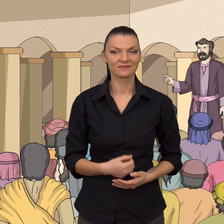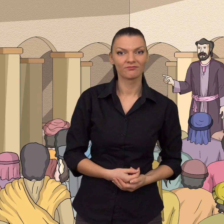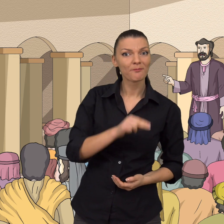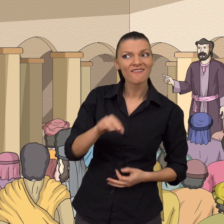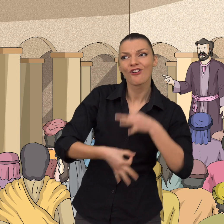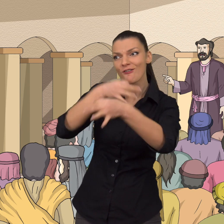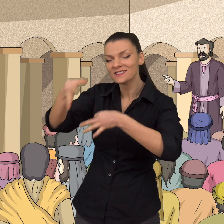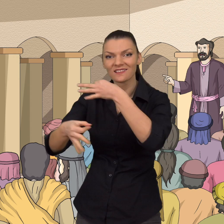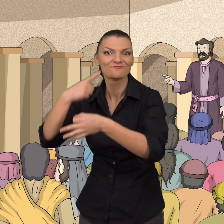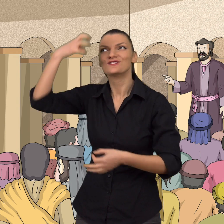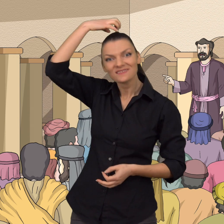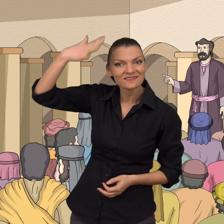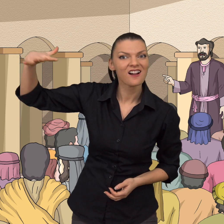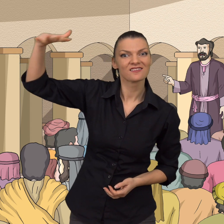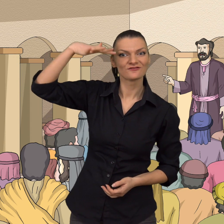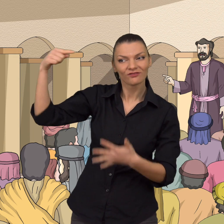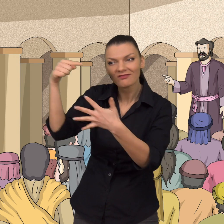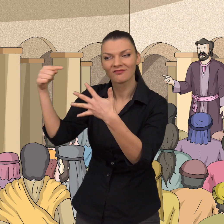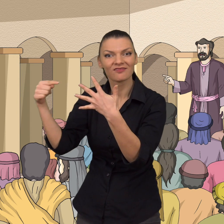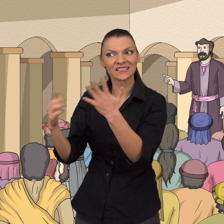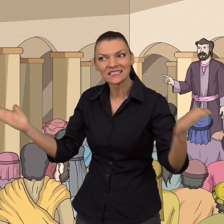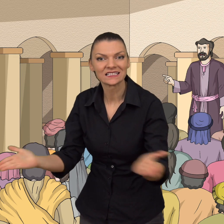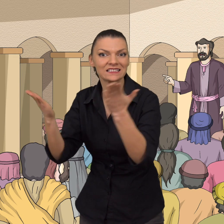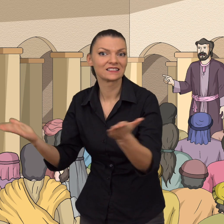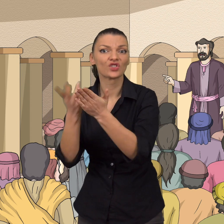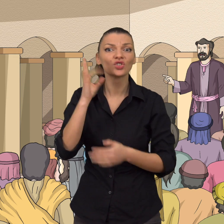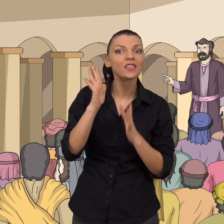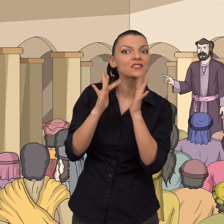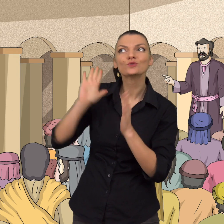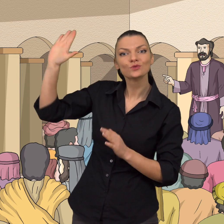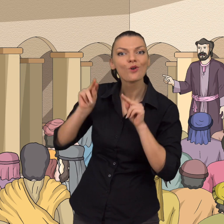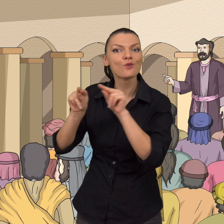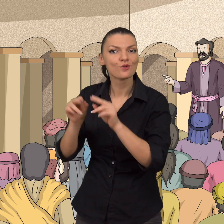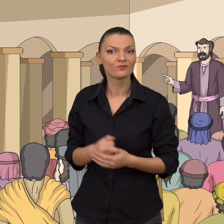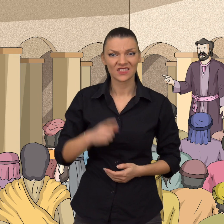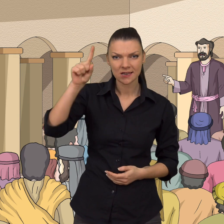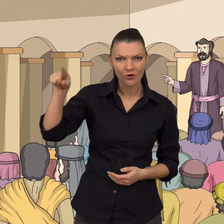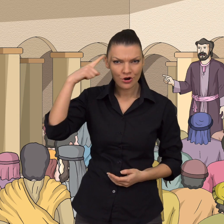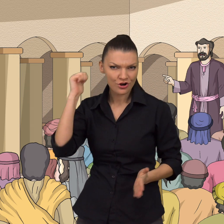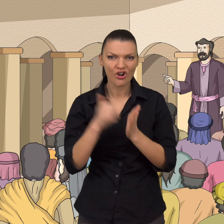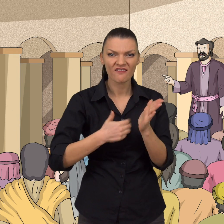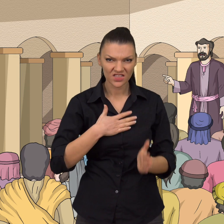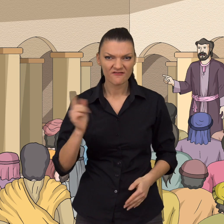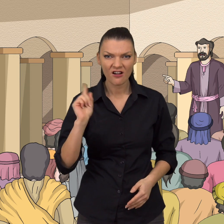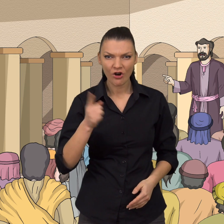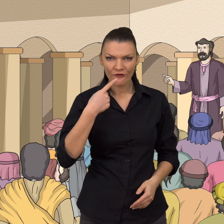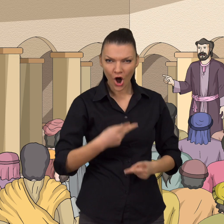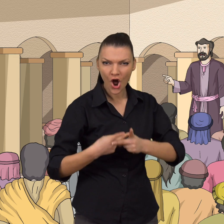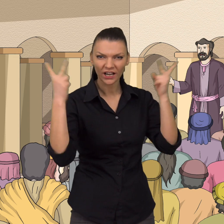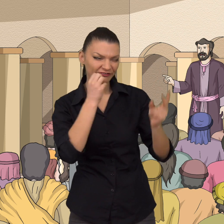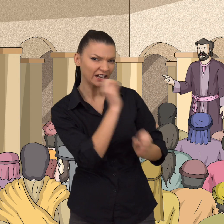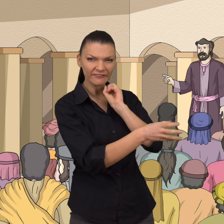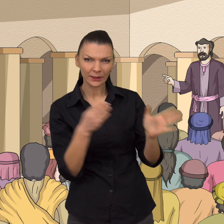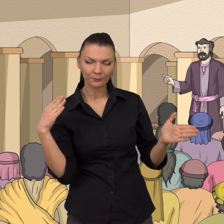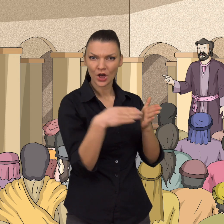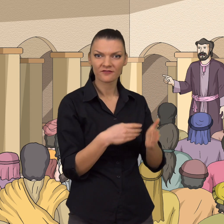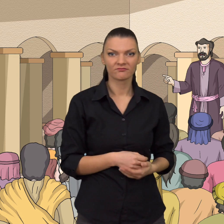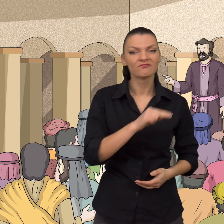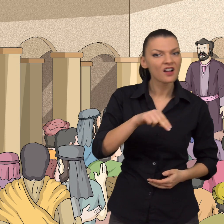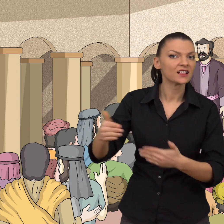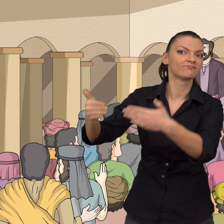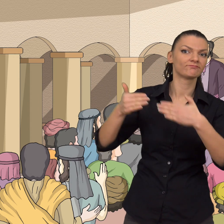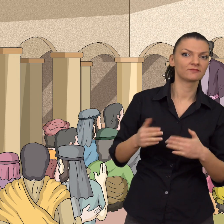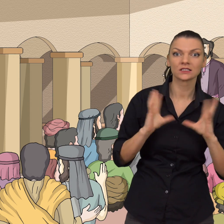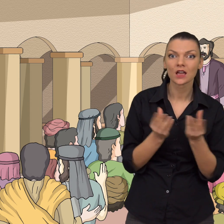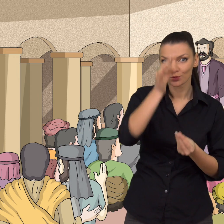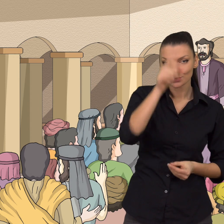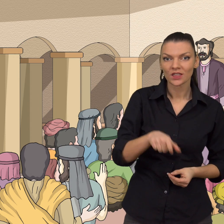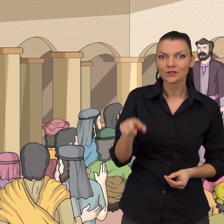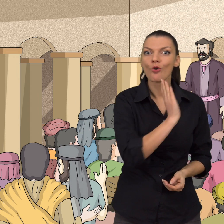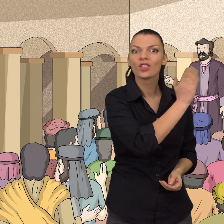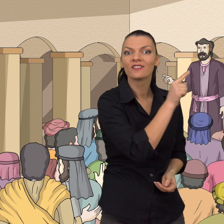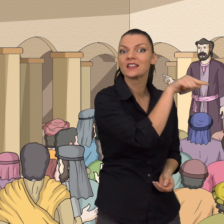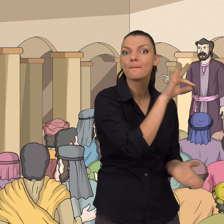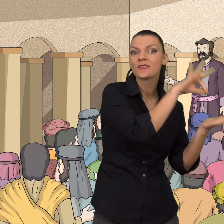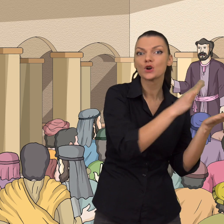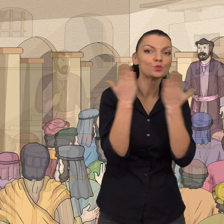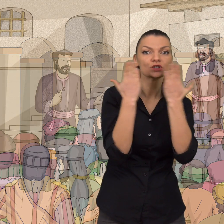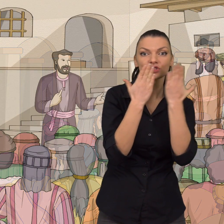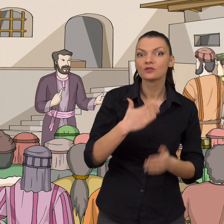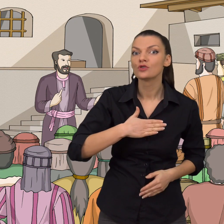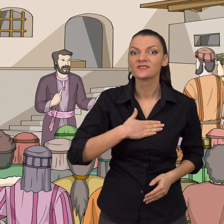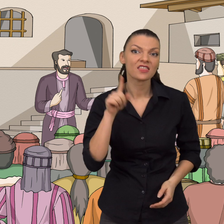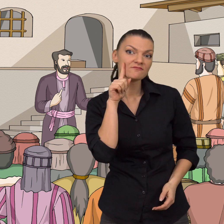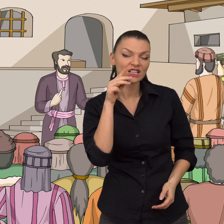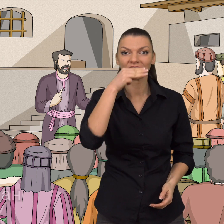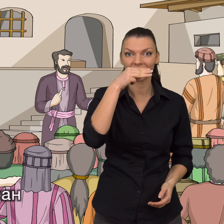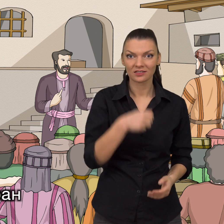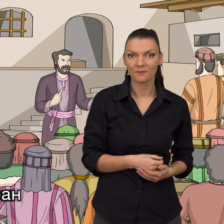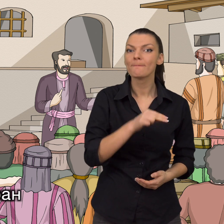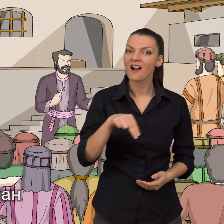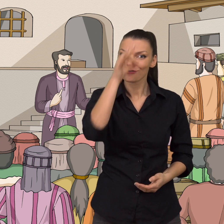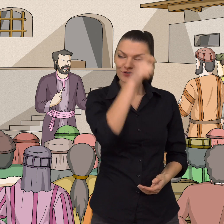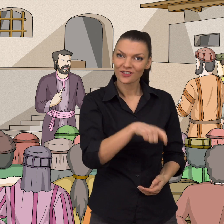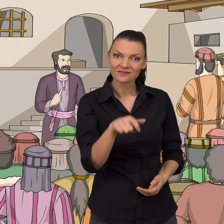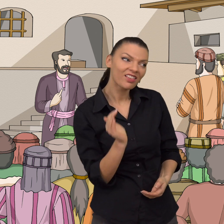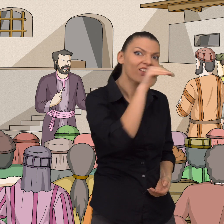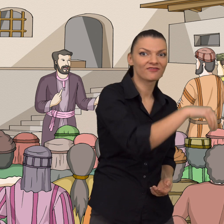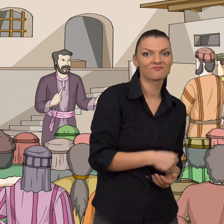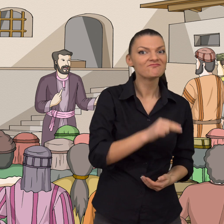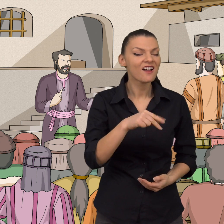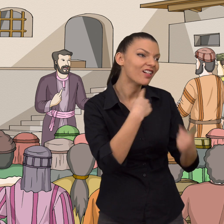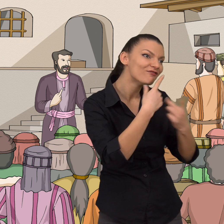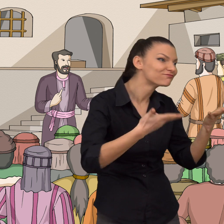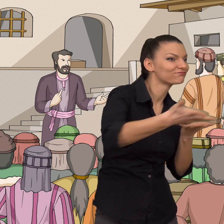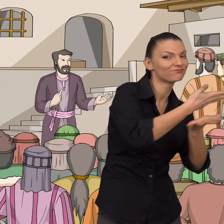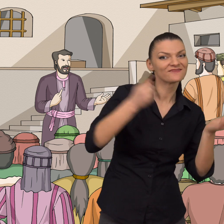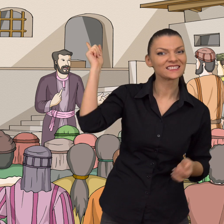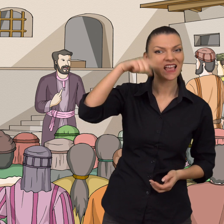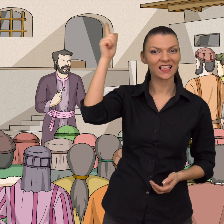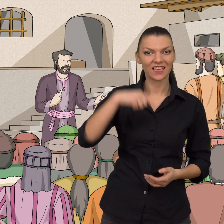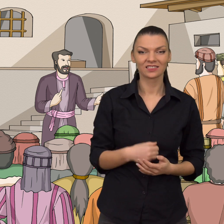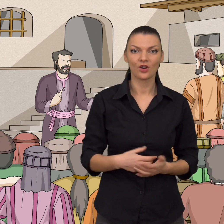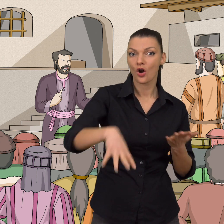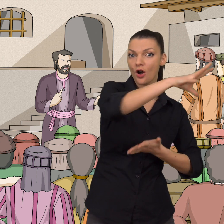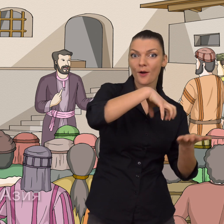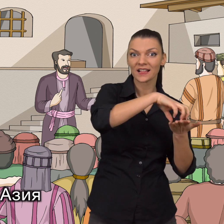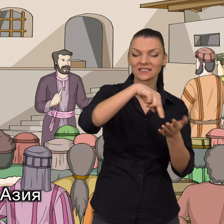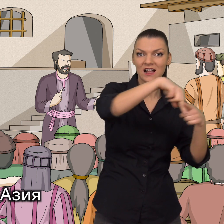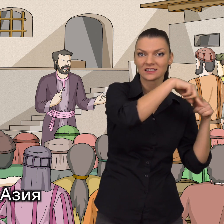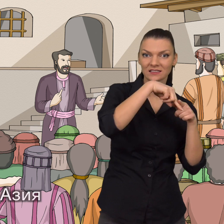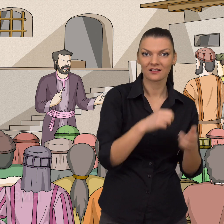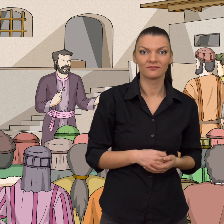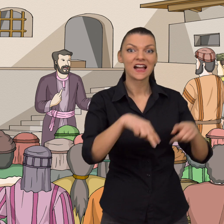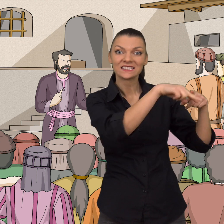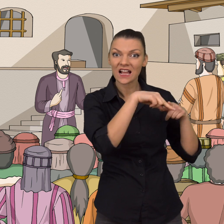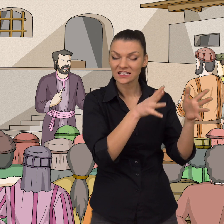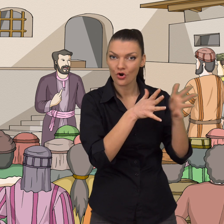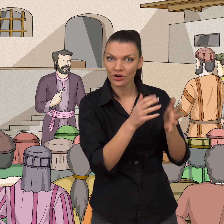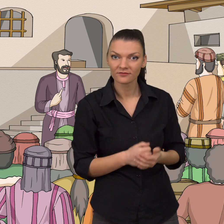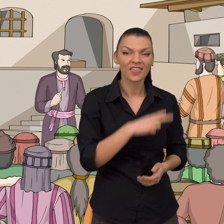But when some of them stubbornly refused to believe and publicly maligned the Way, Paul took his disciples and left the synagogue to conduct daily discussions in the lecture hall of Tyrannus.